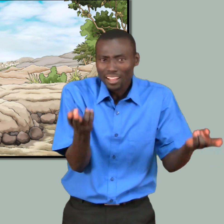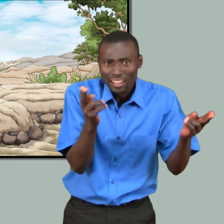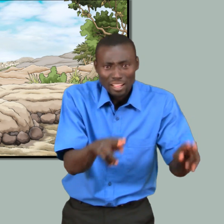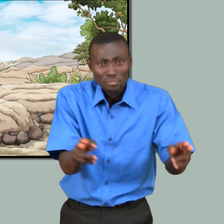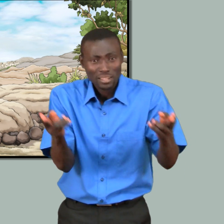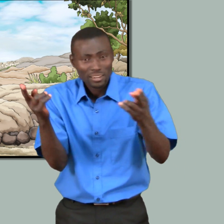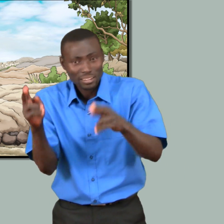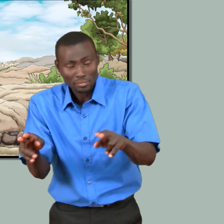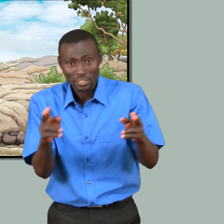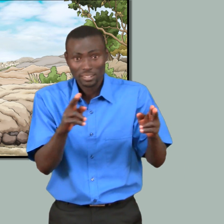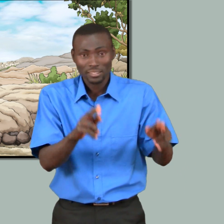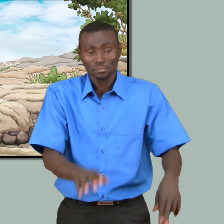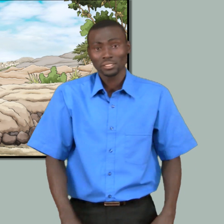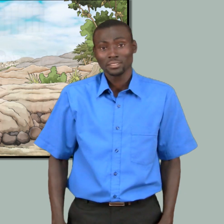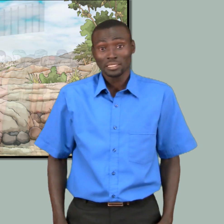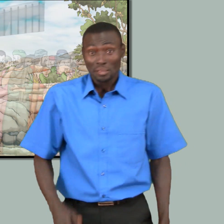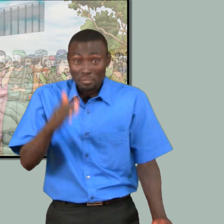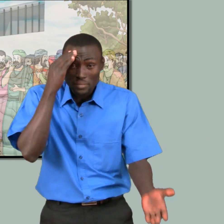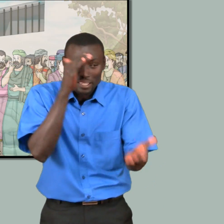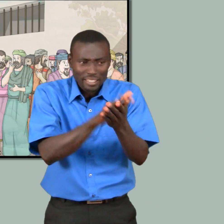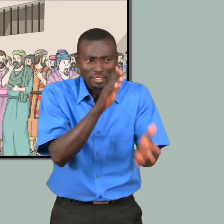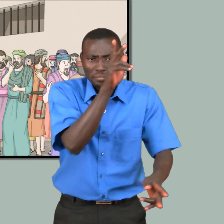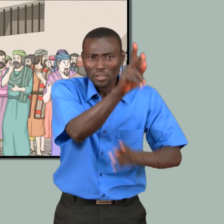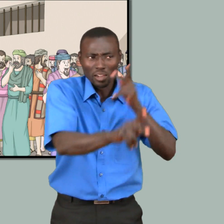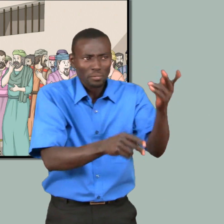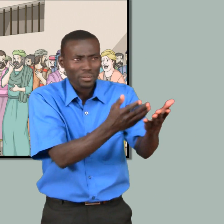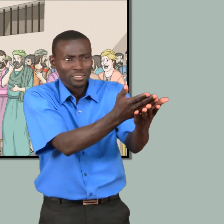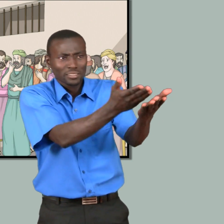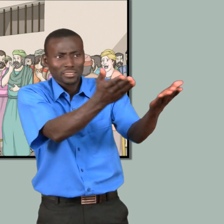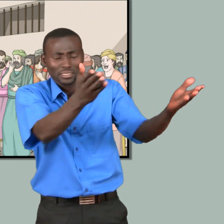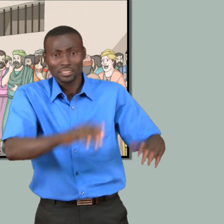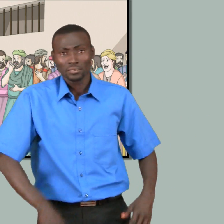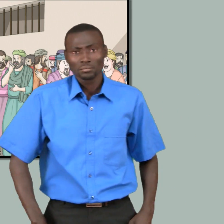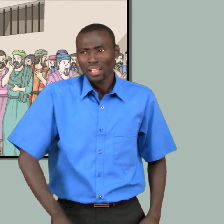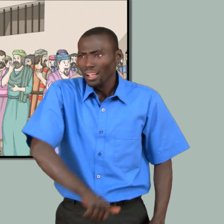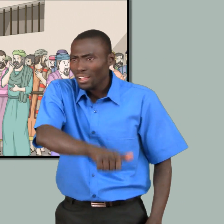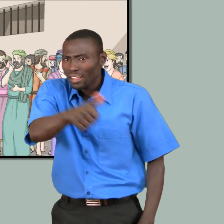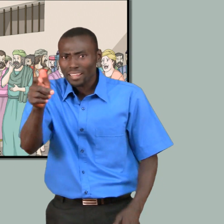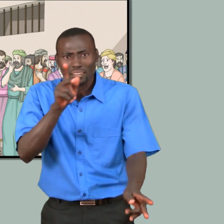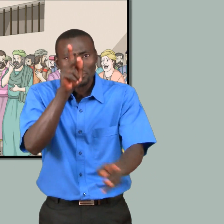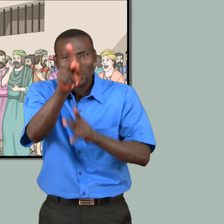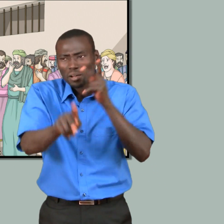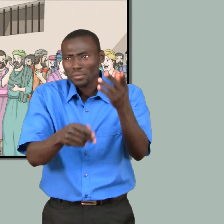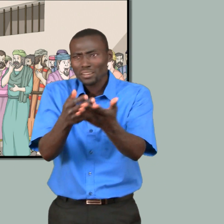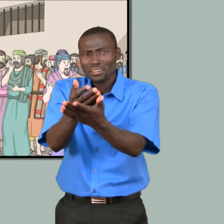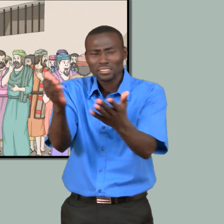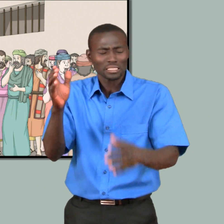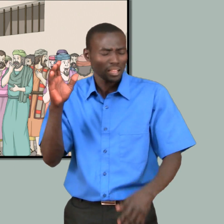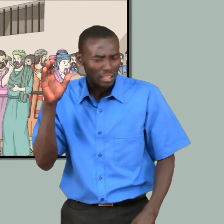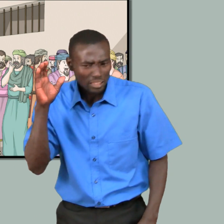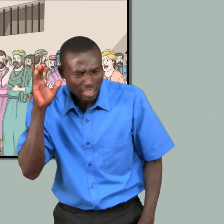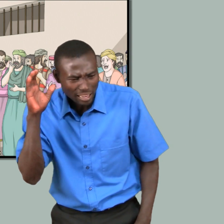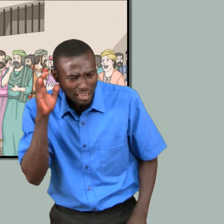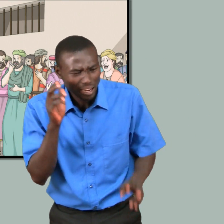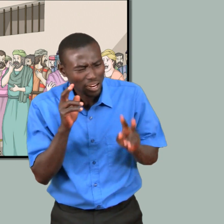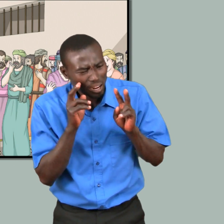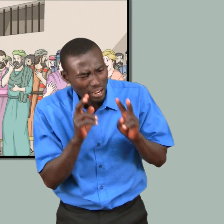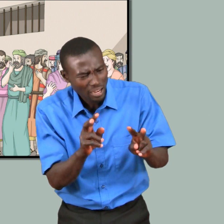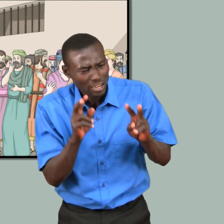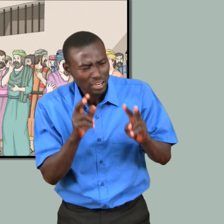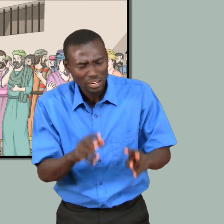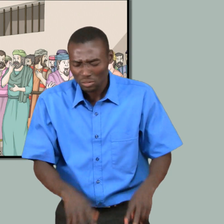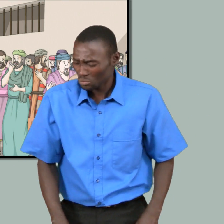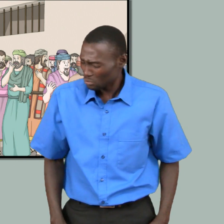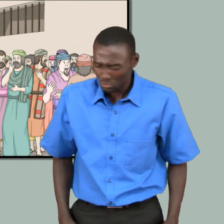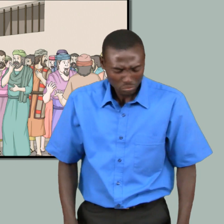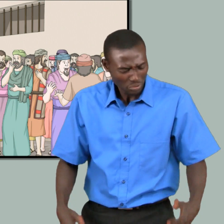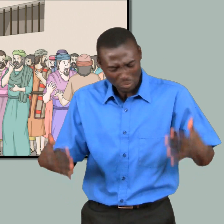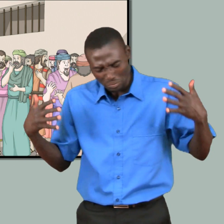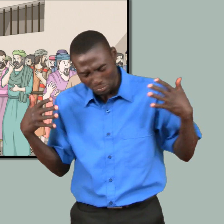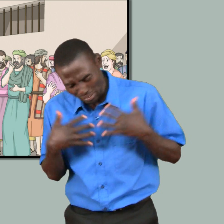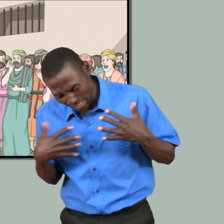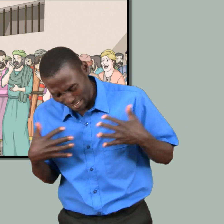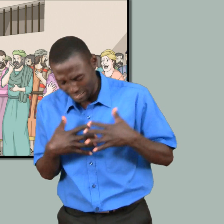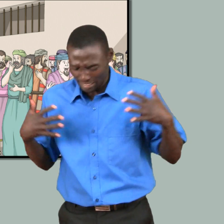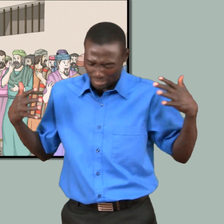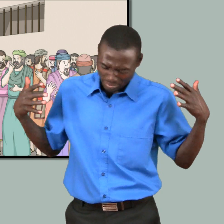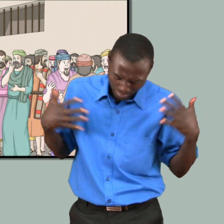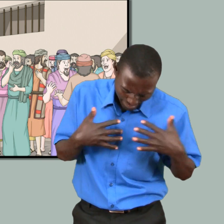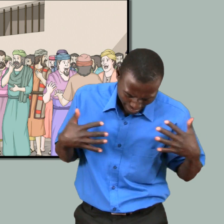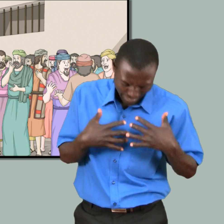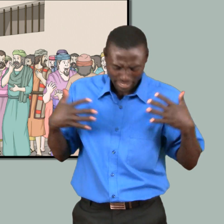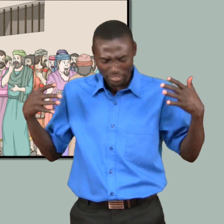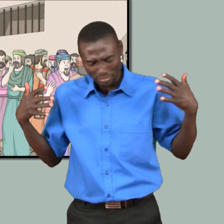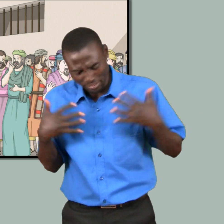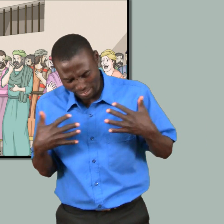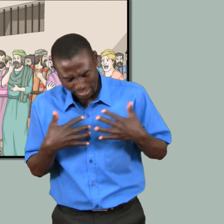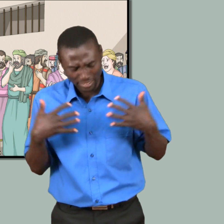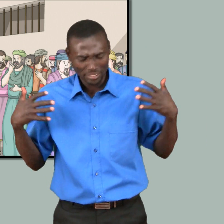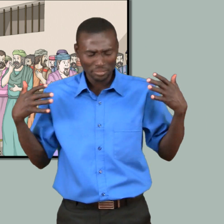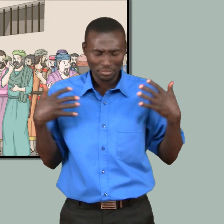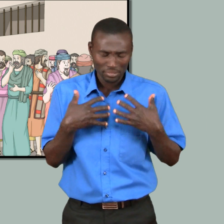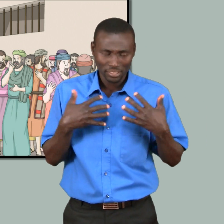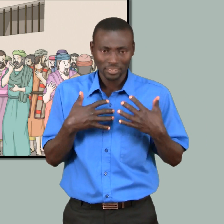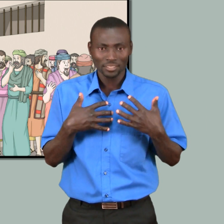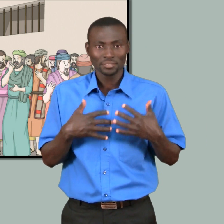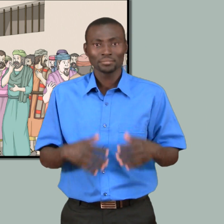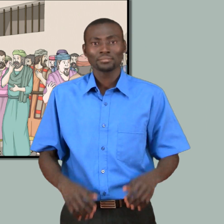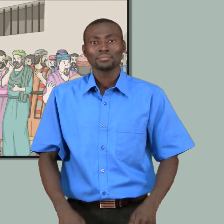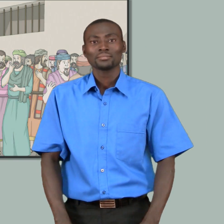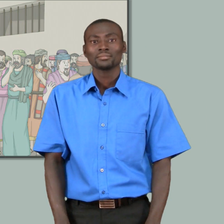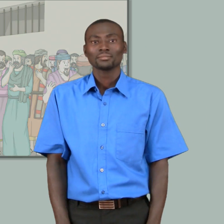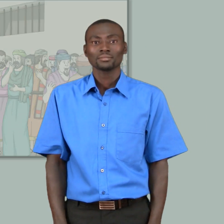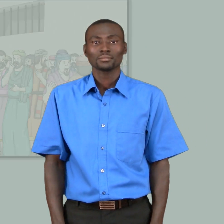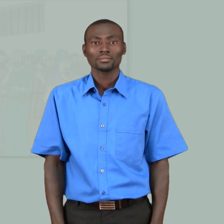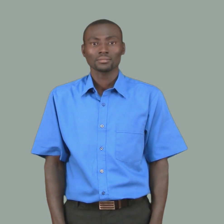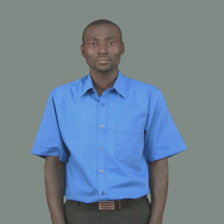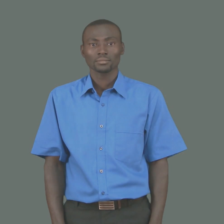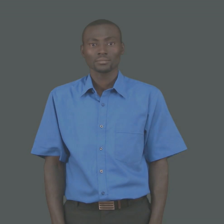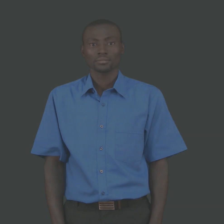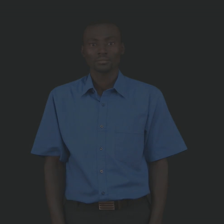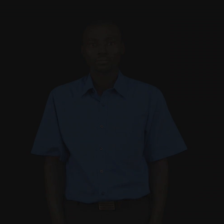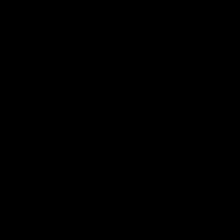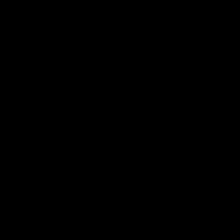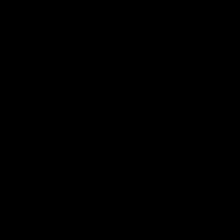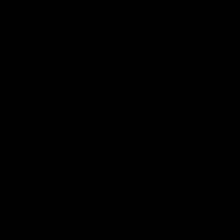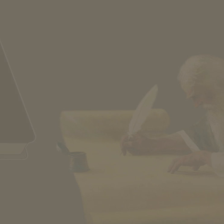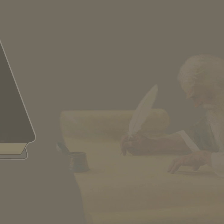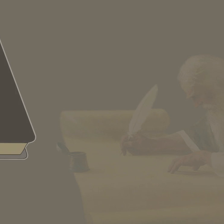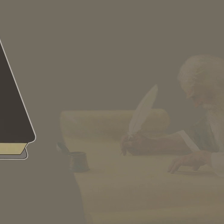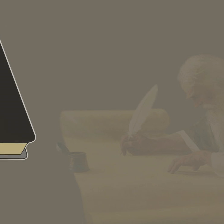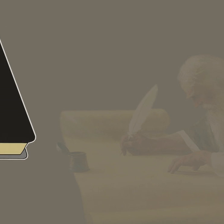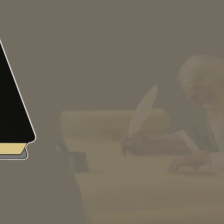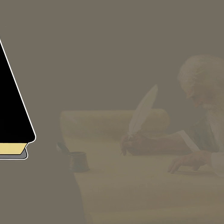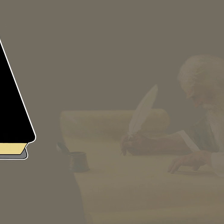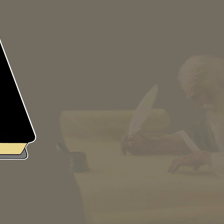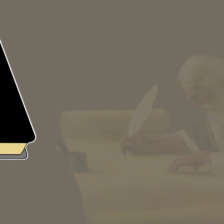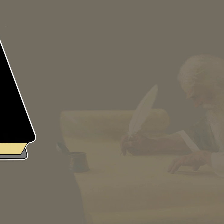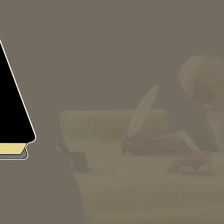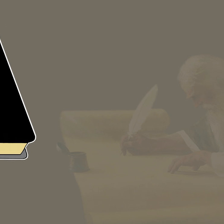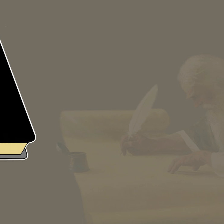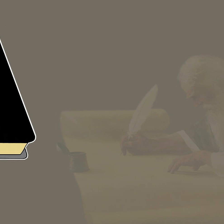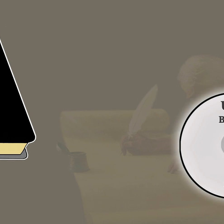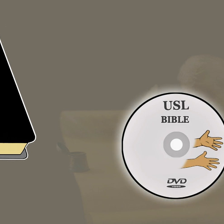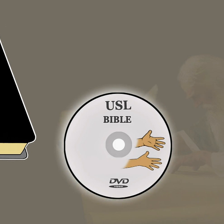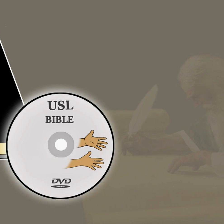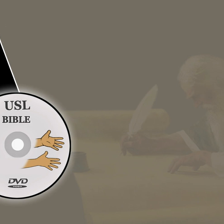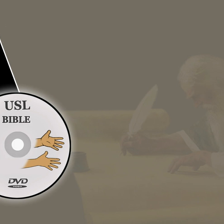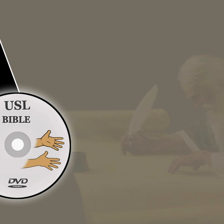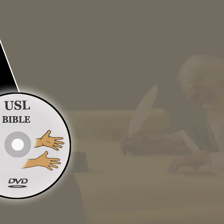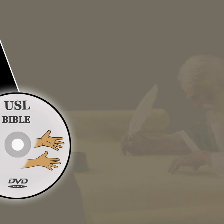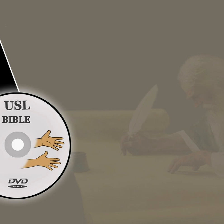And great fear came over the whole church and all who heard about these events.